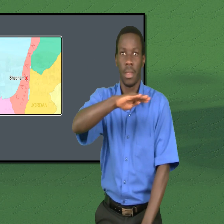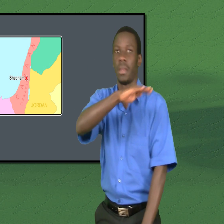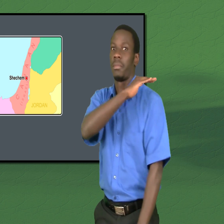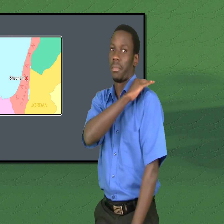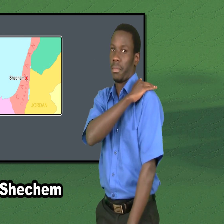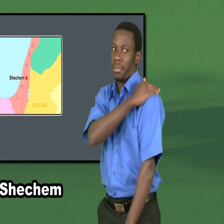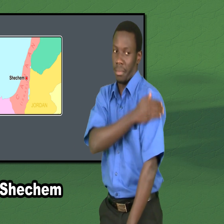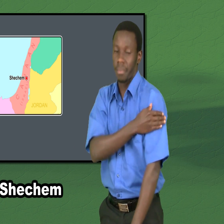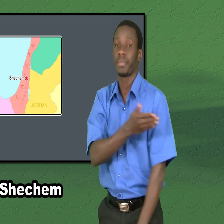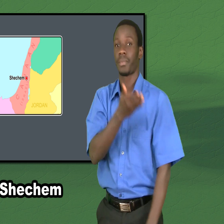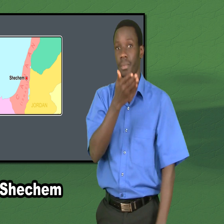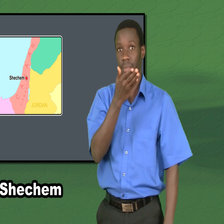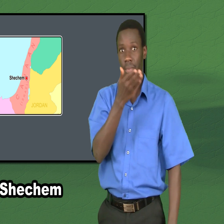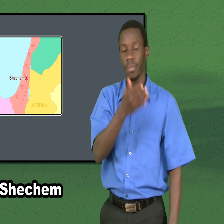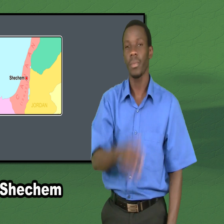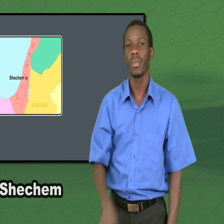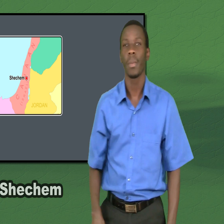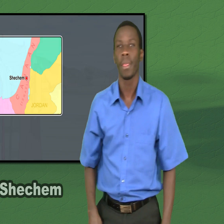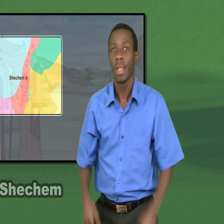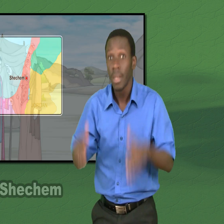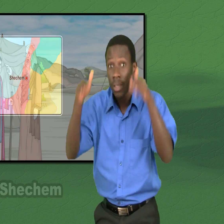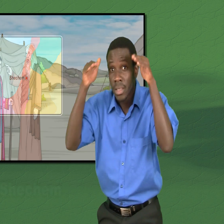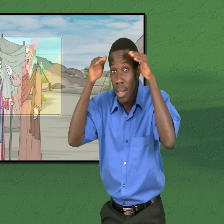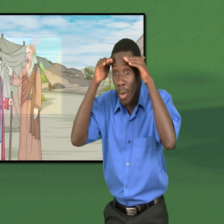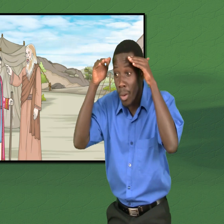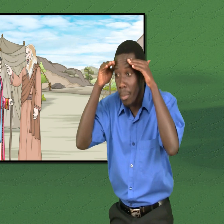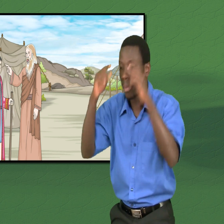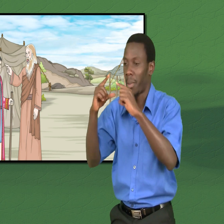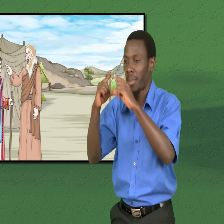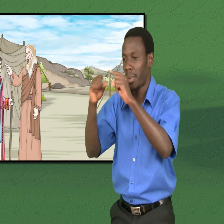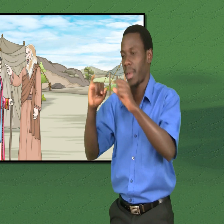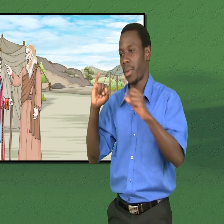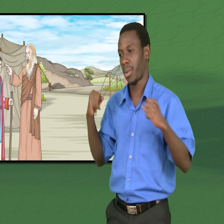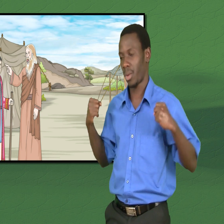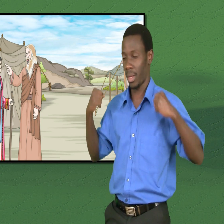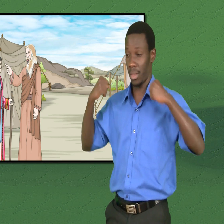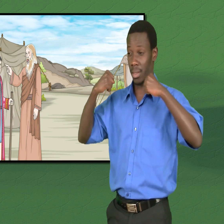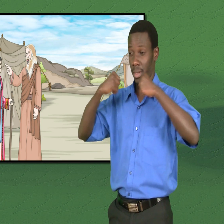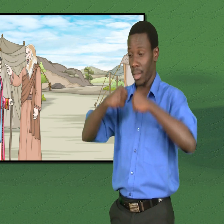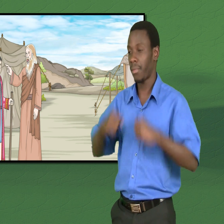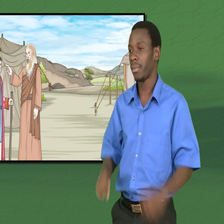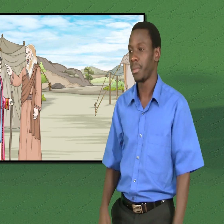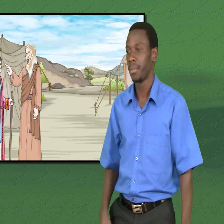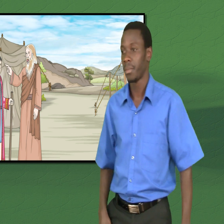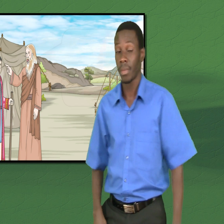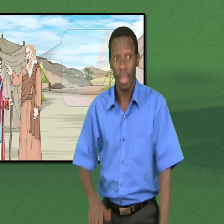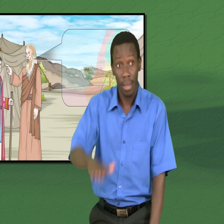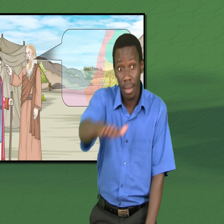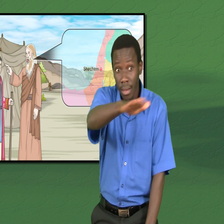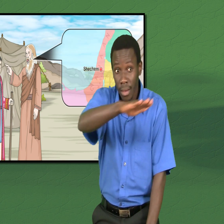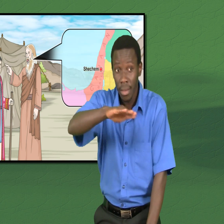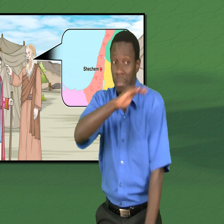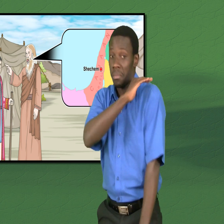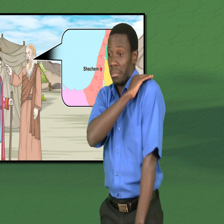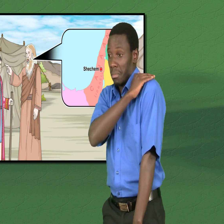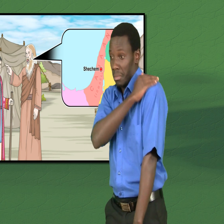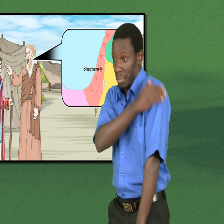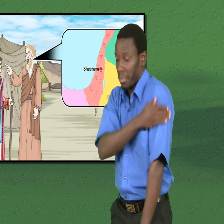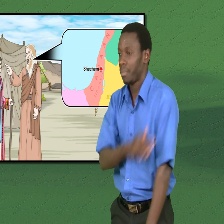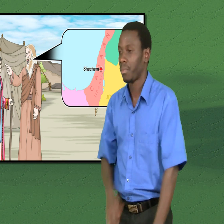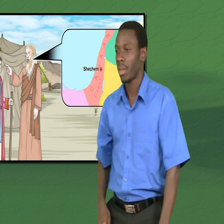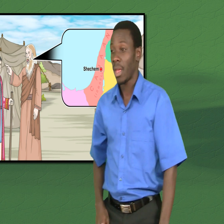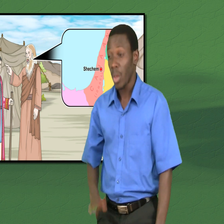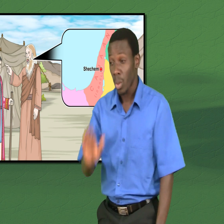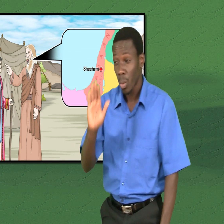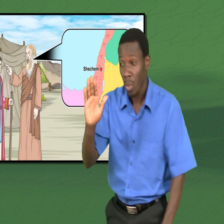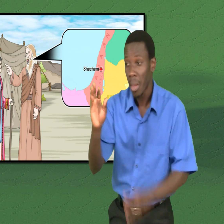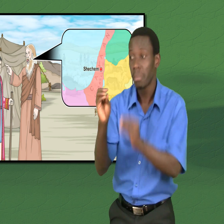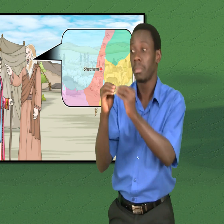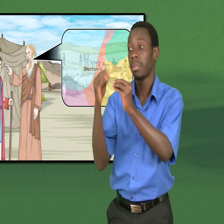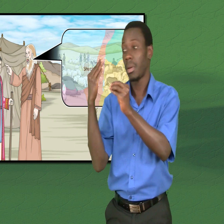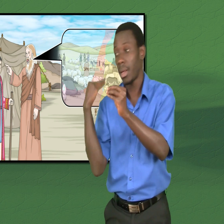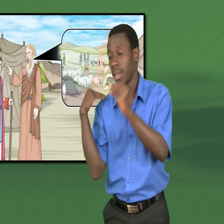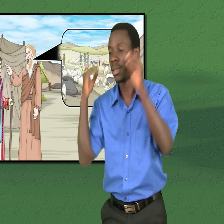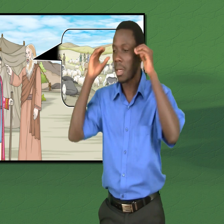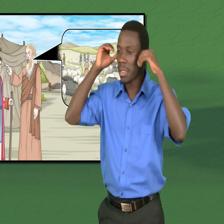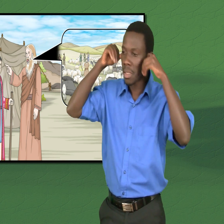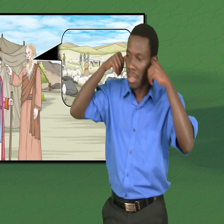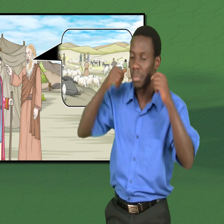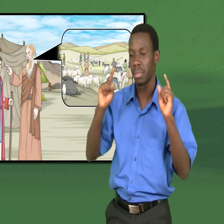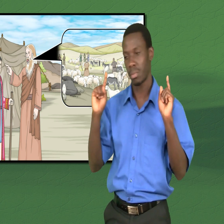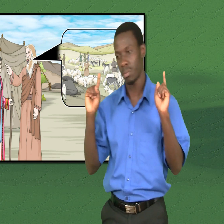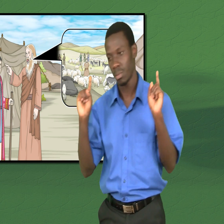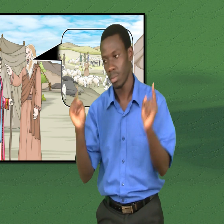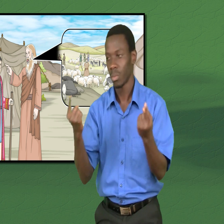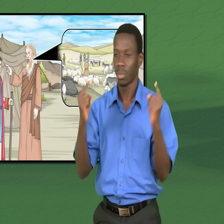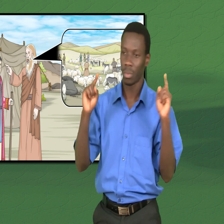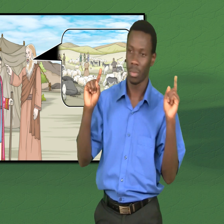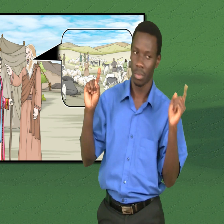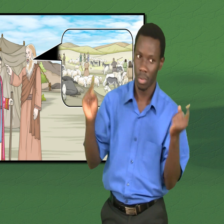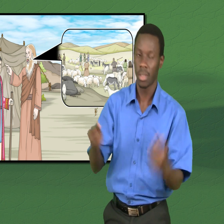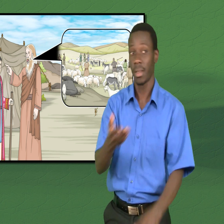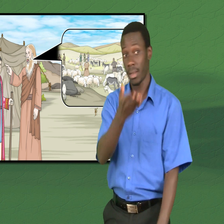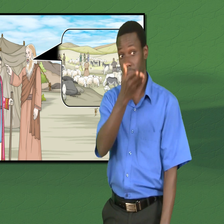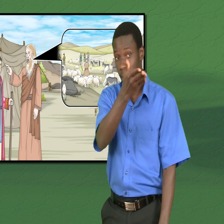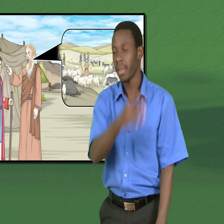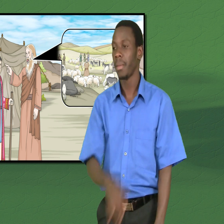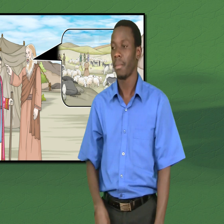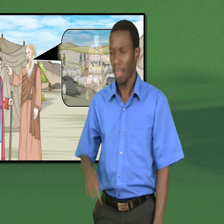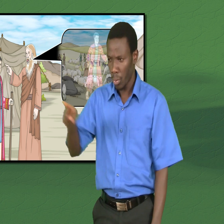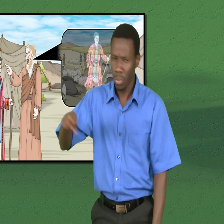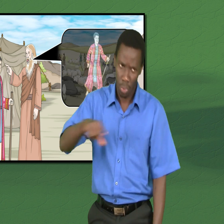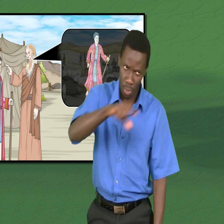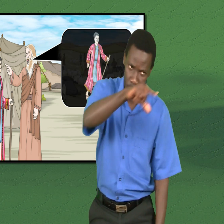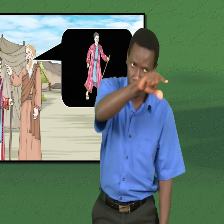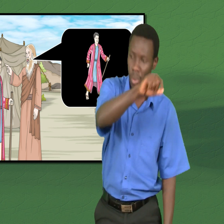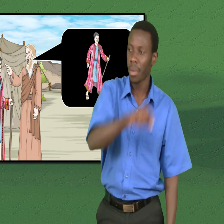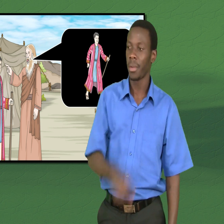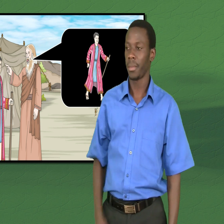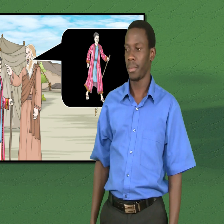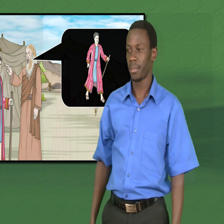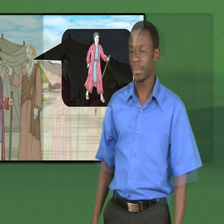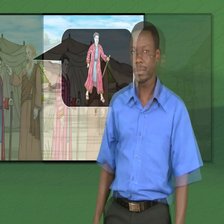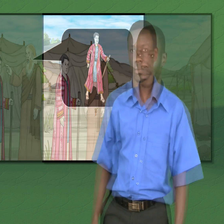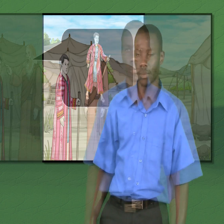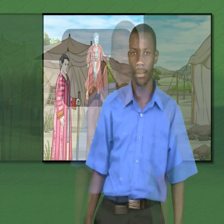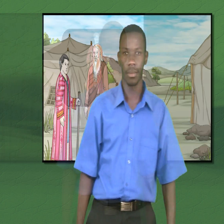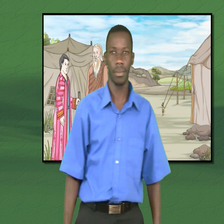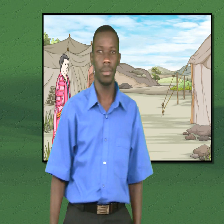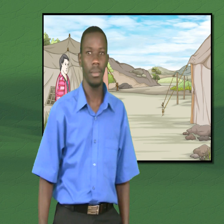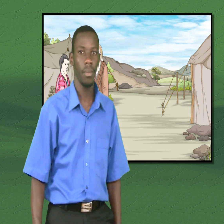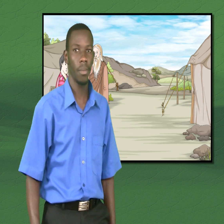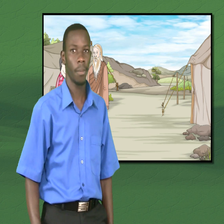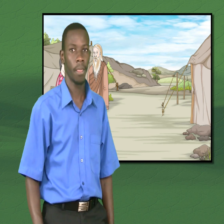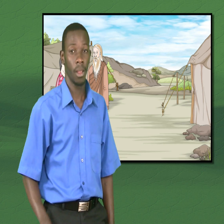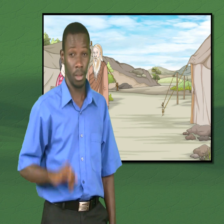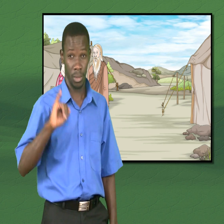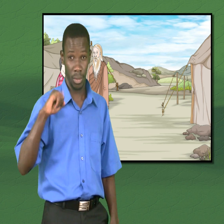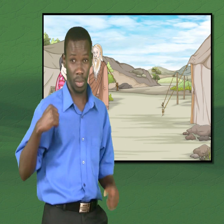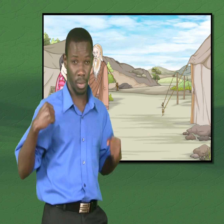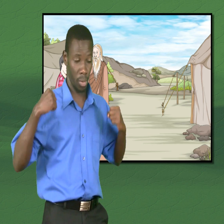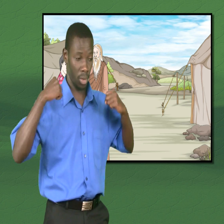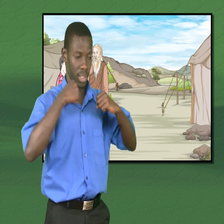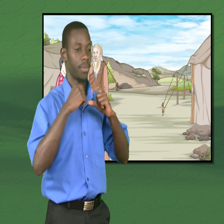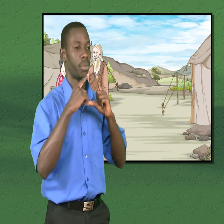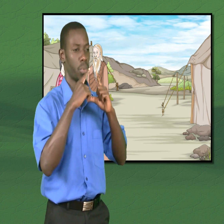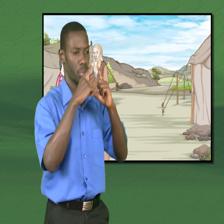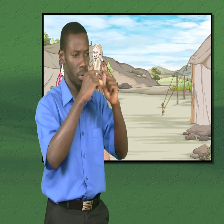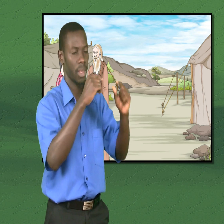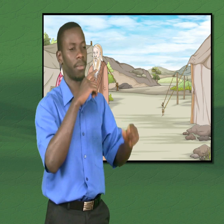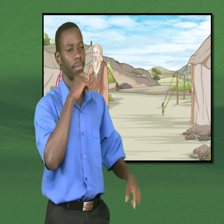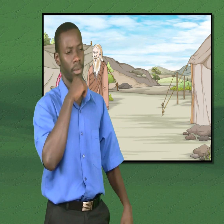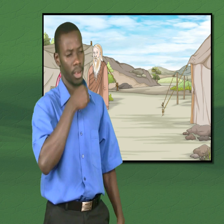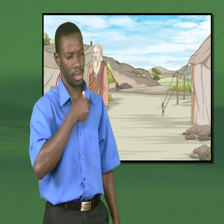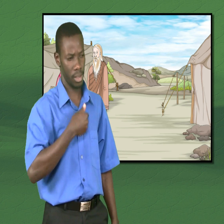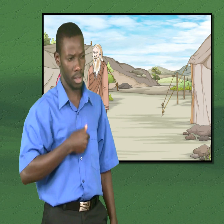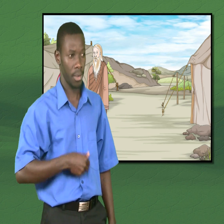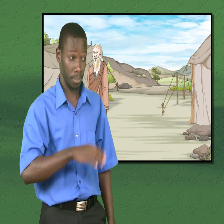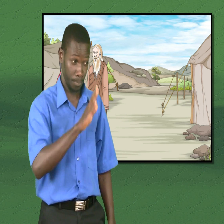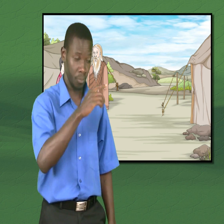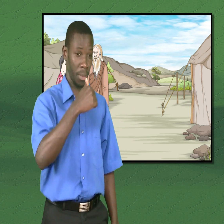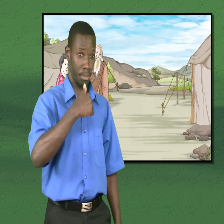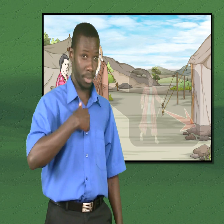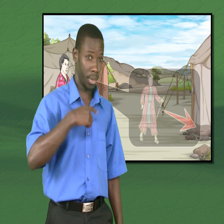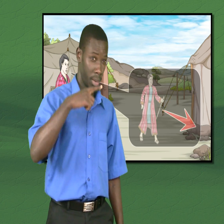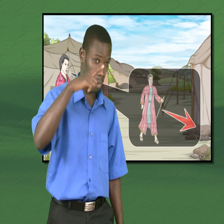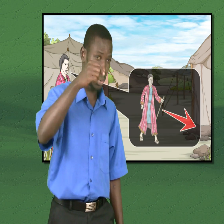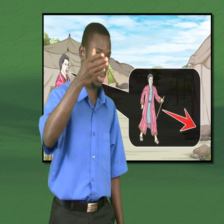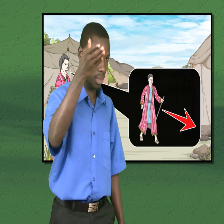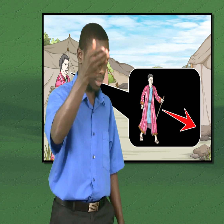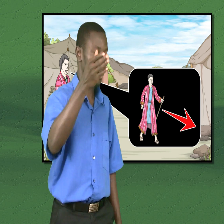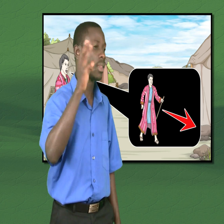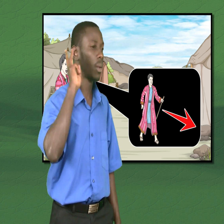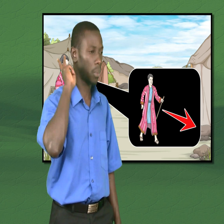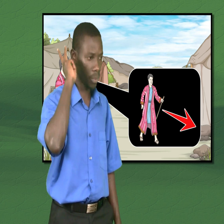Israel said to him, “Are not your brothers pasturing the flocks at Shechem? Get ready;